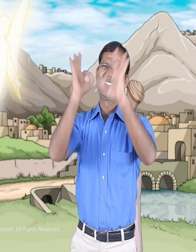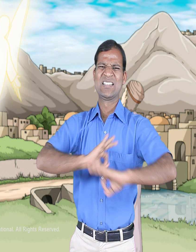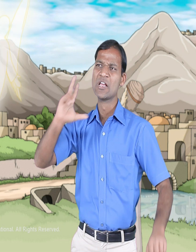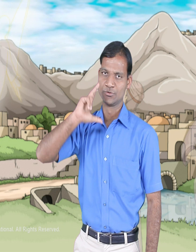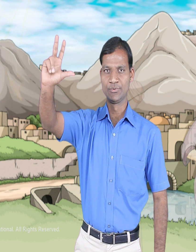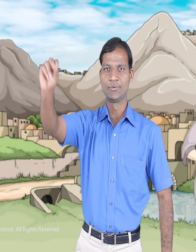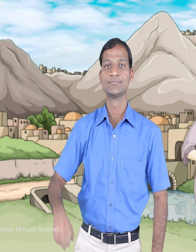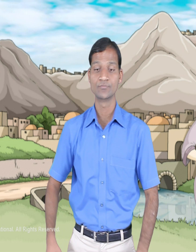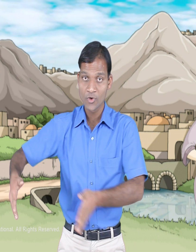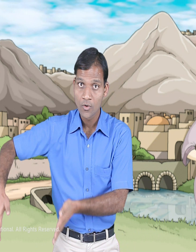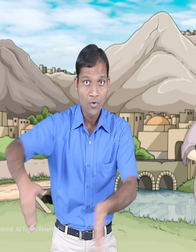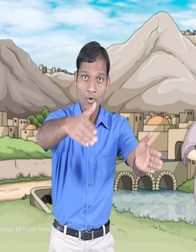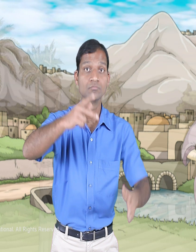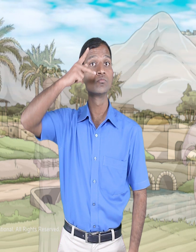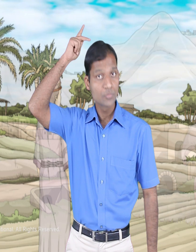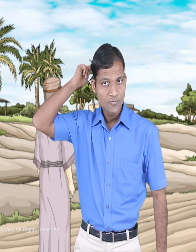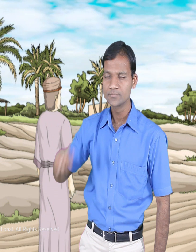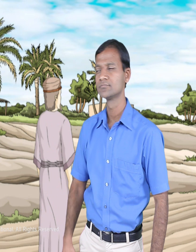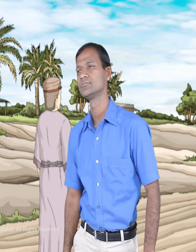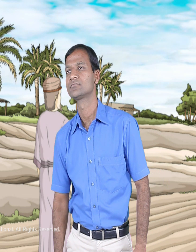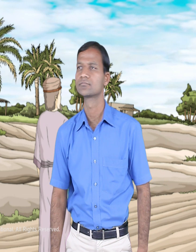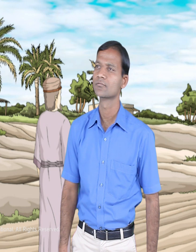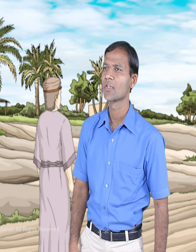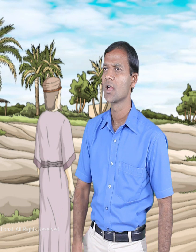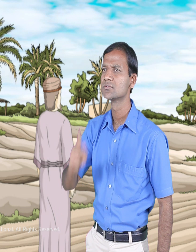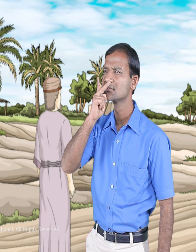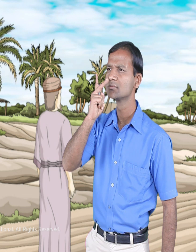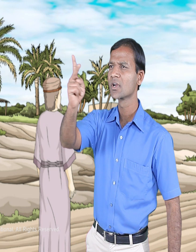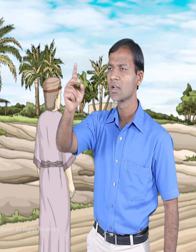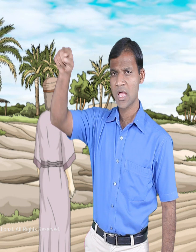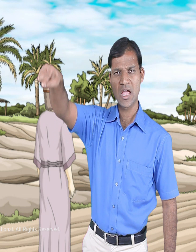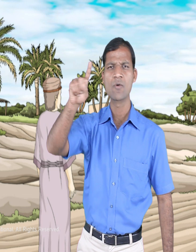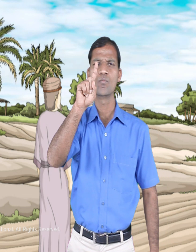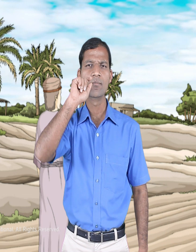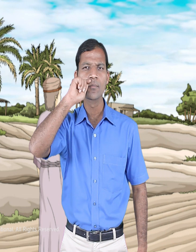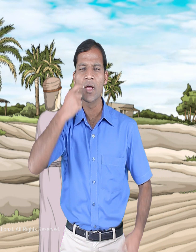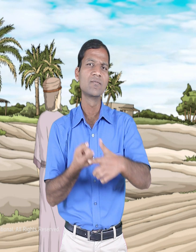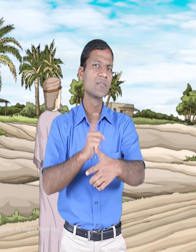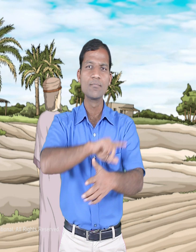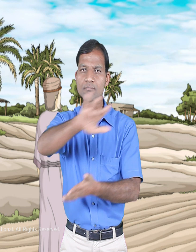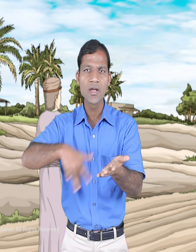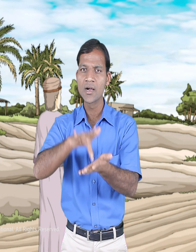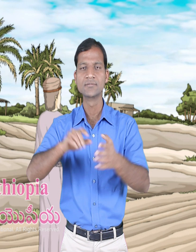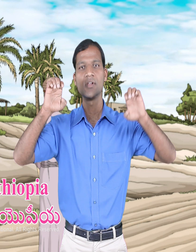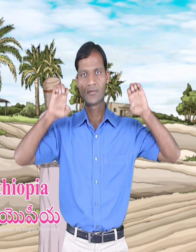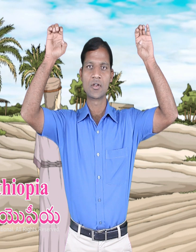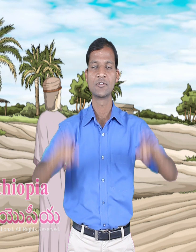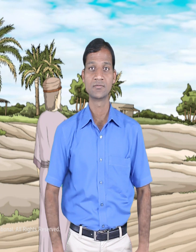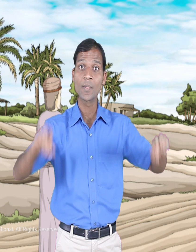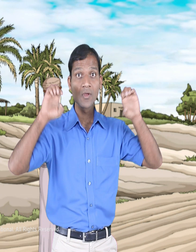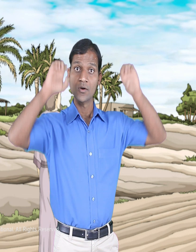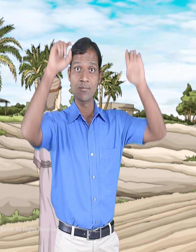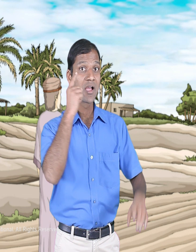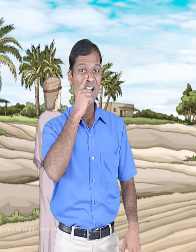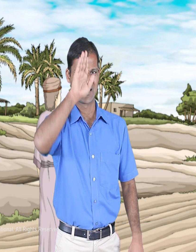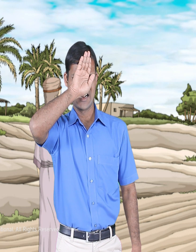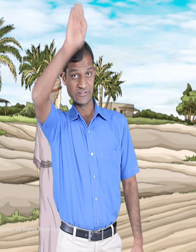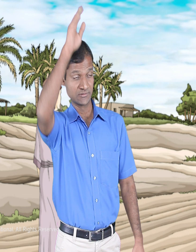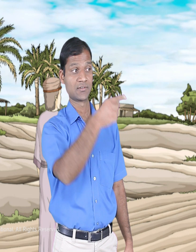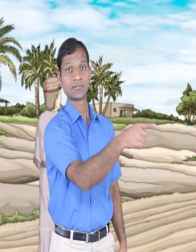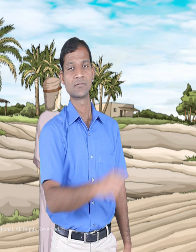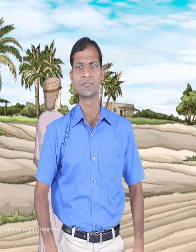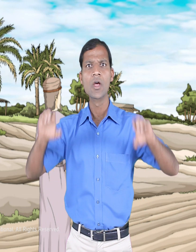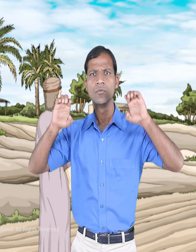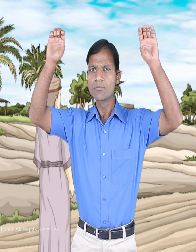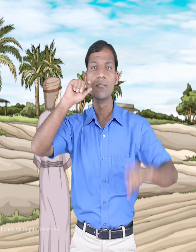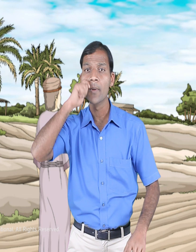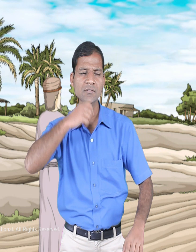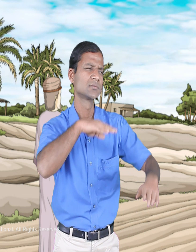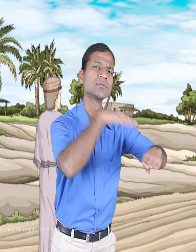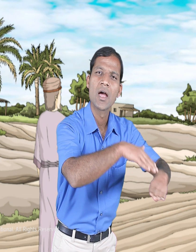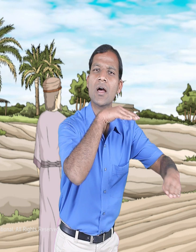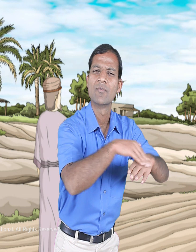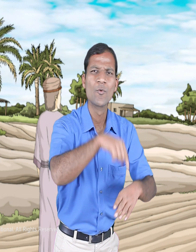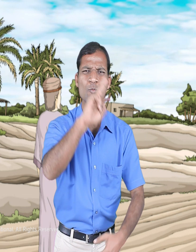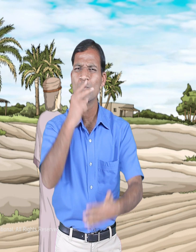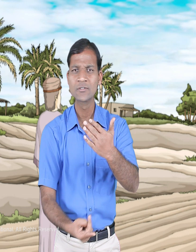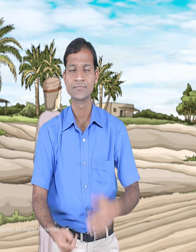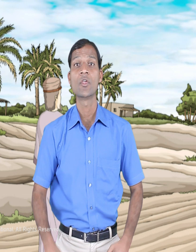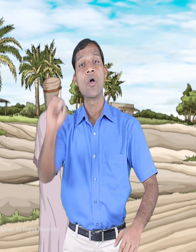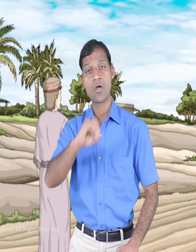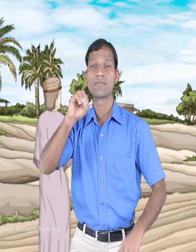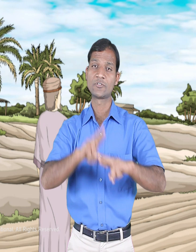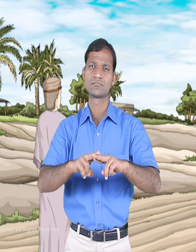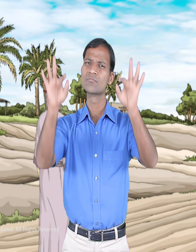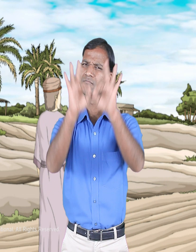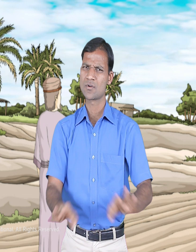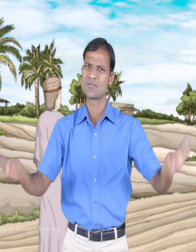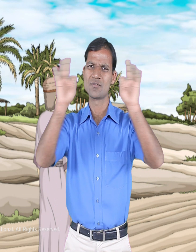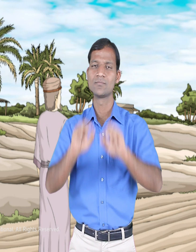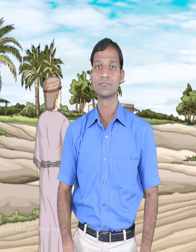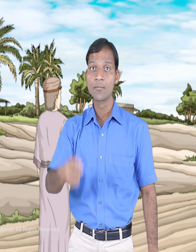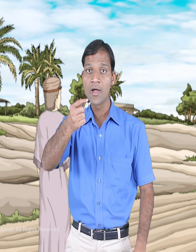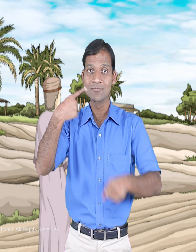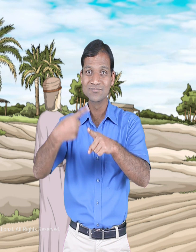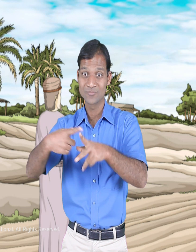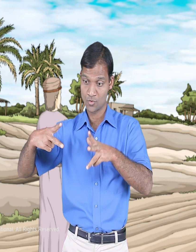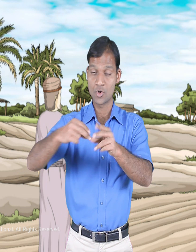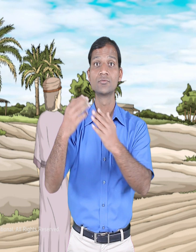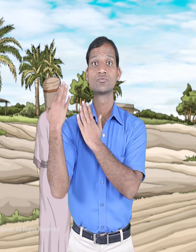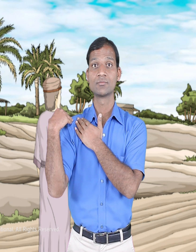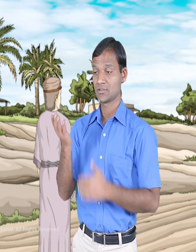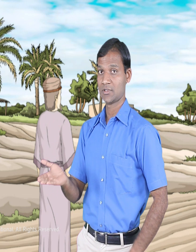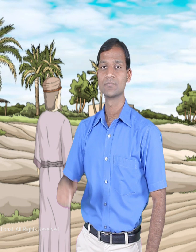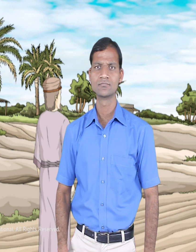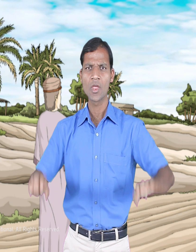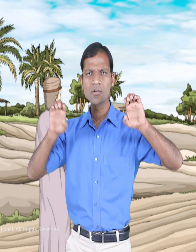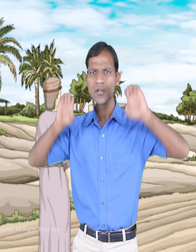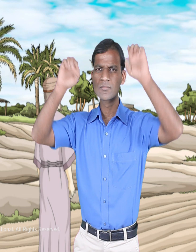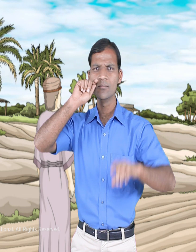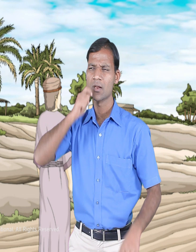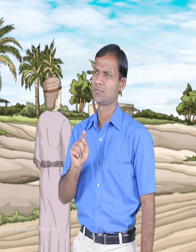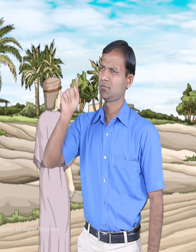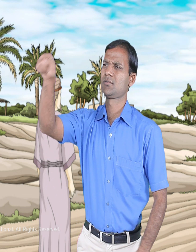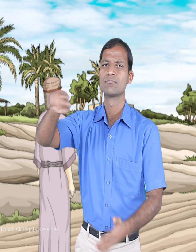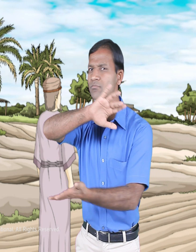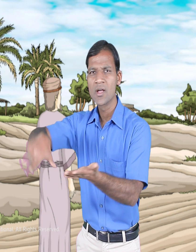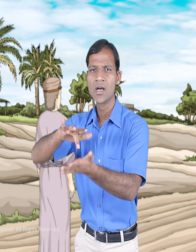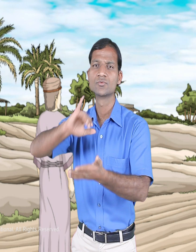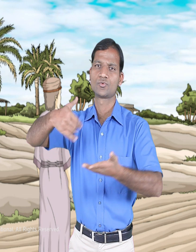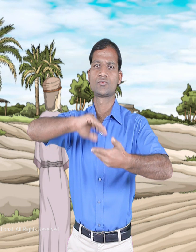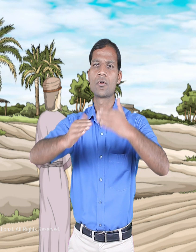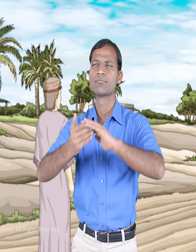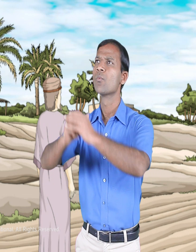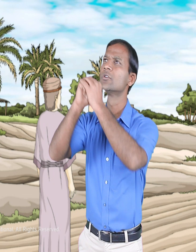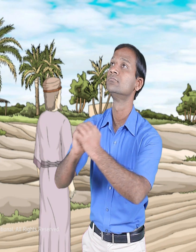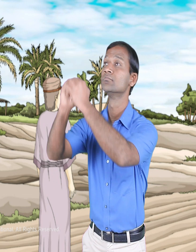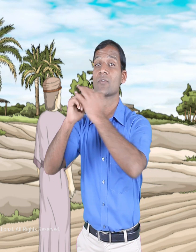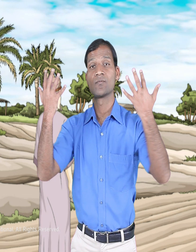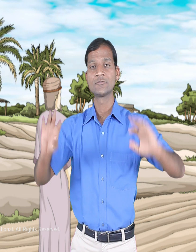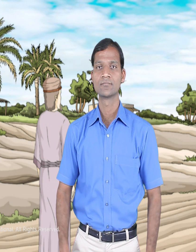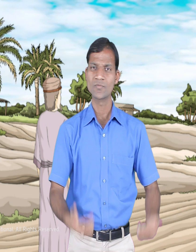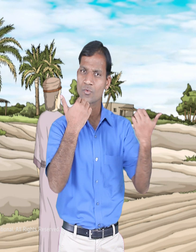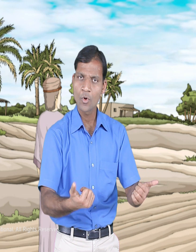So he started out, and on his way he met an Ethiopian eunuch, a court official in charge of the entire treasury of Candace, queen of the Ethiopians.